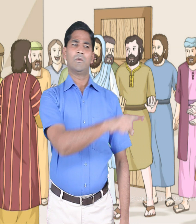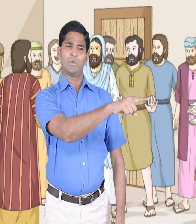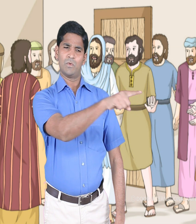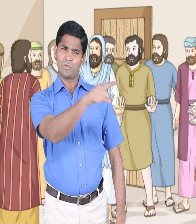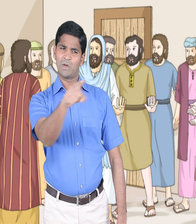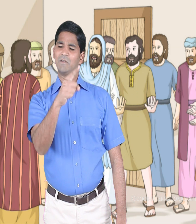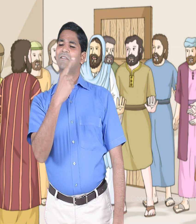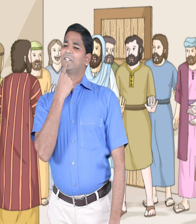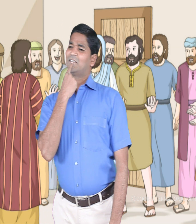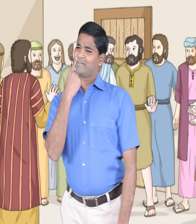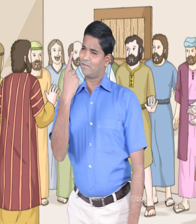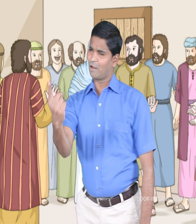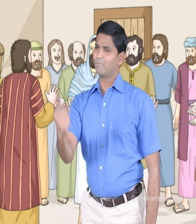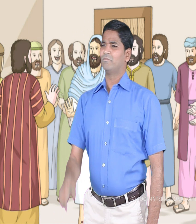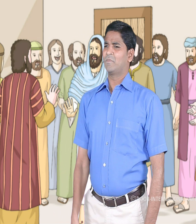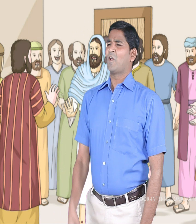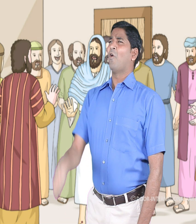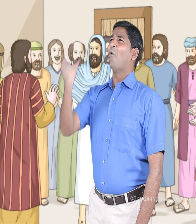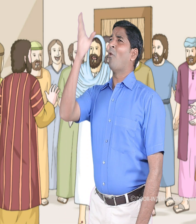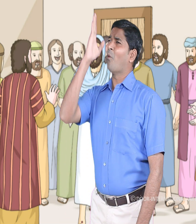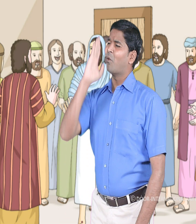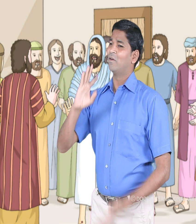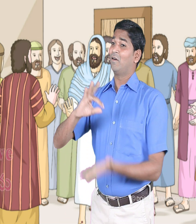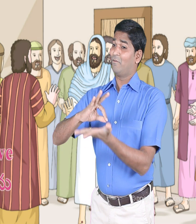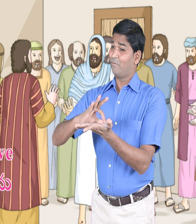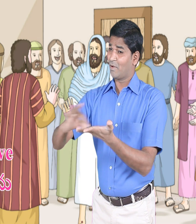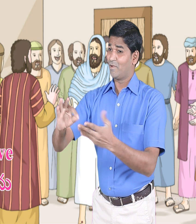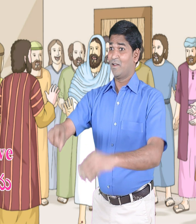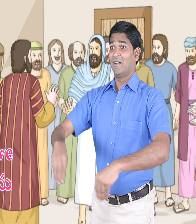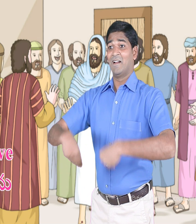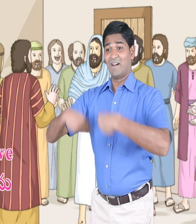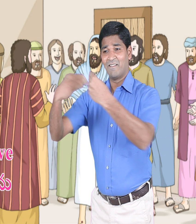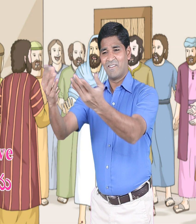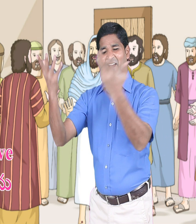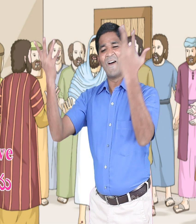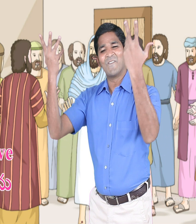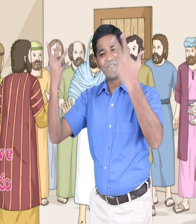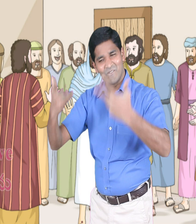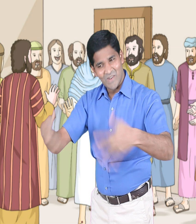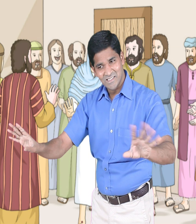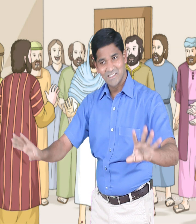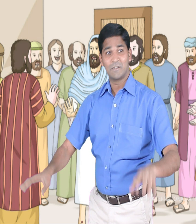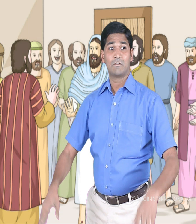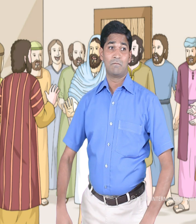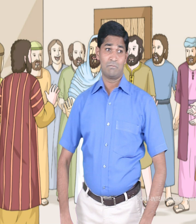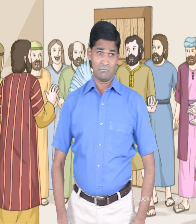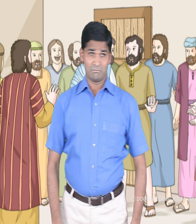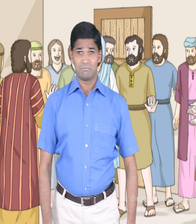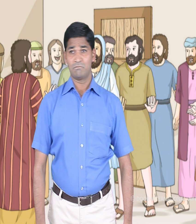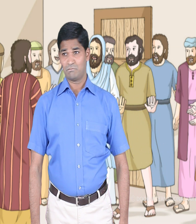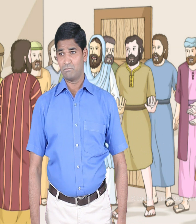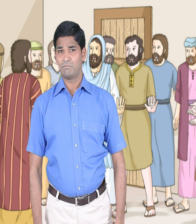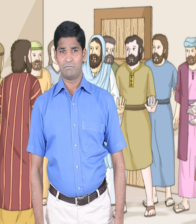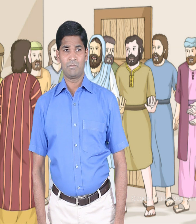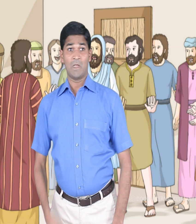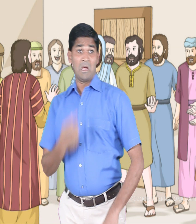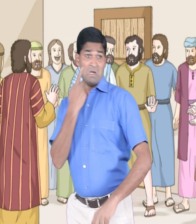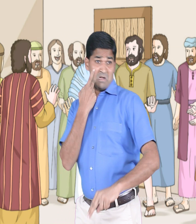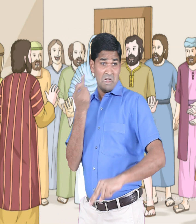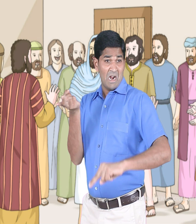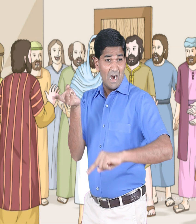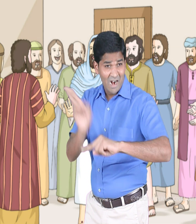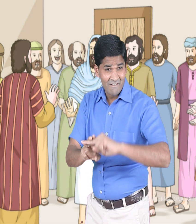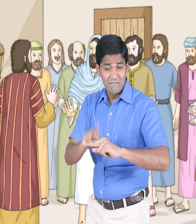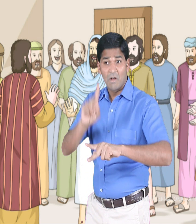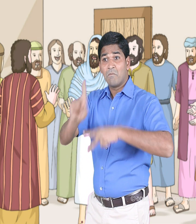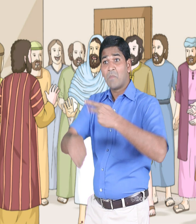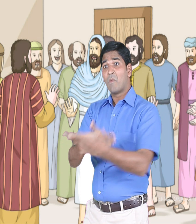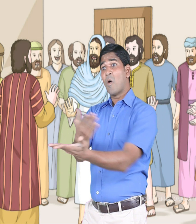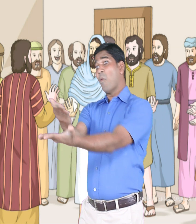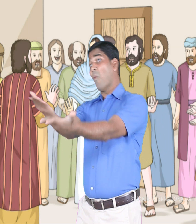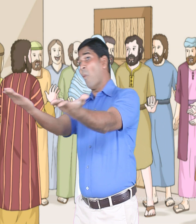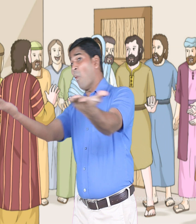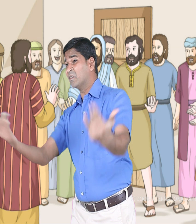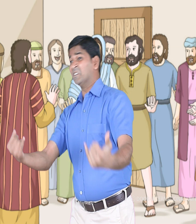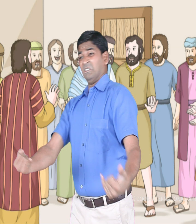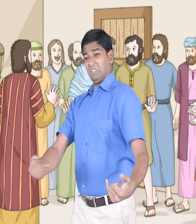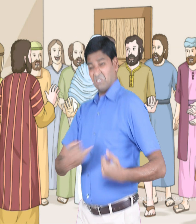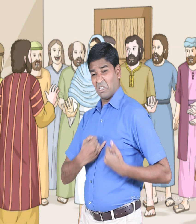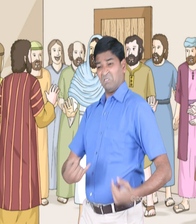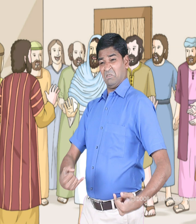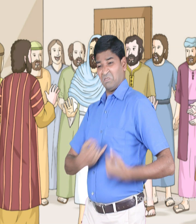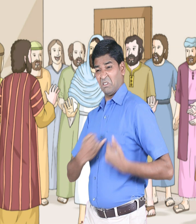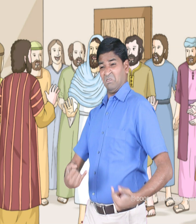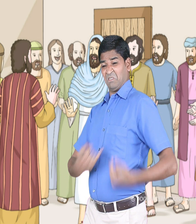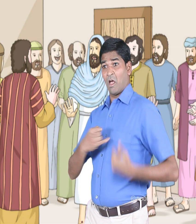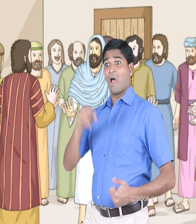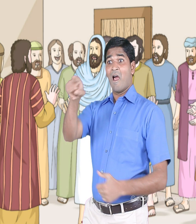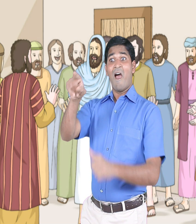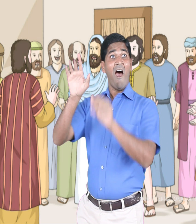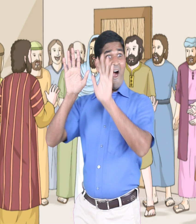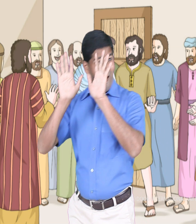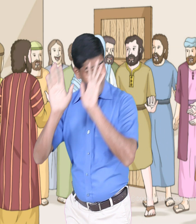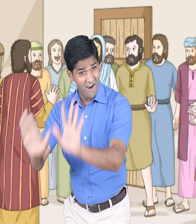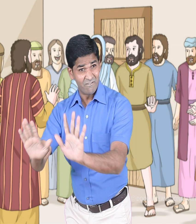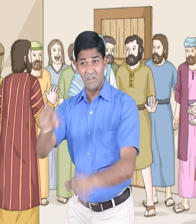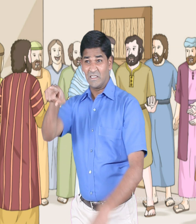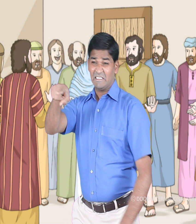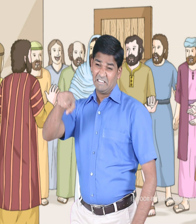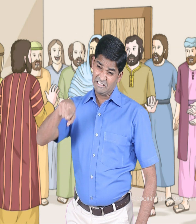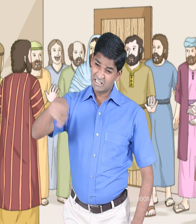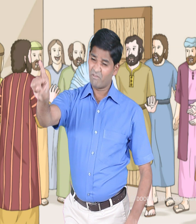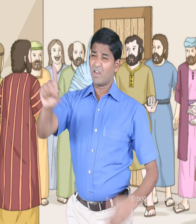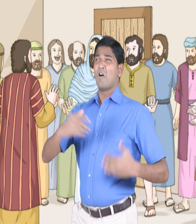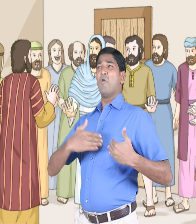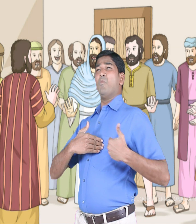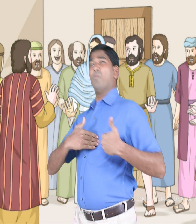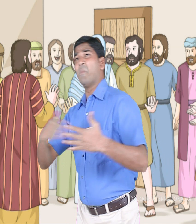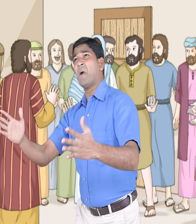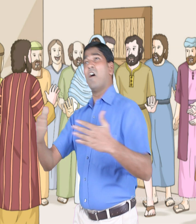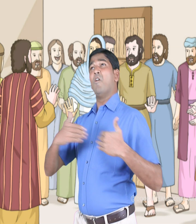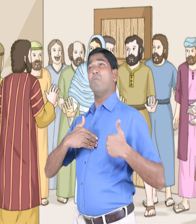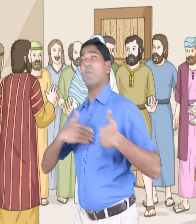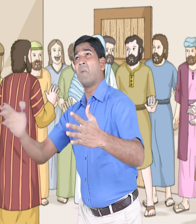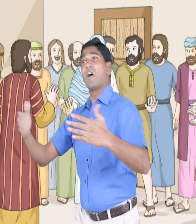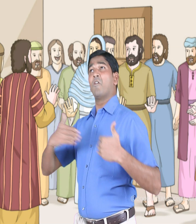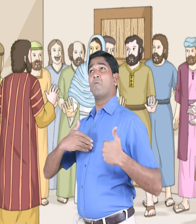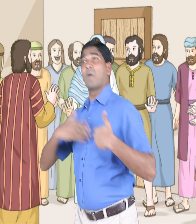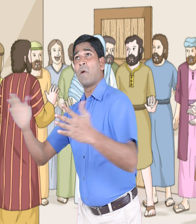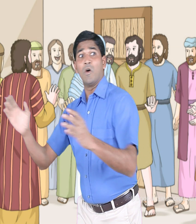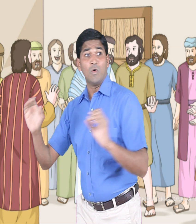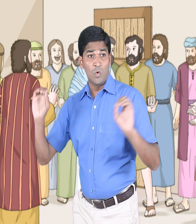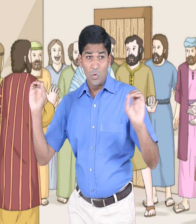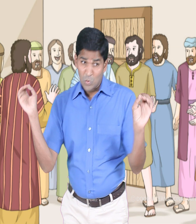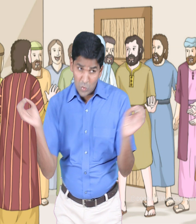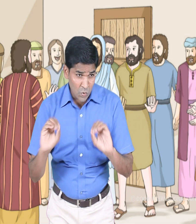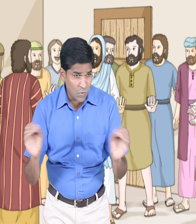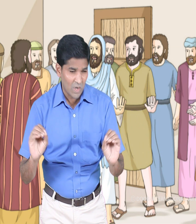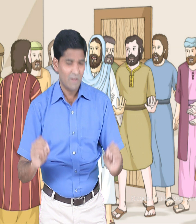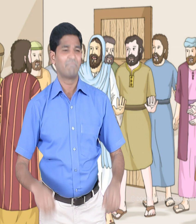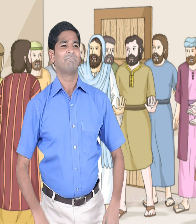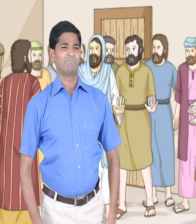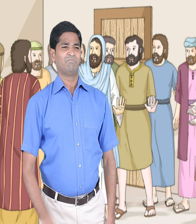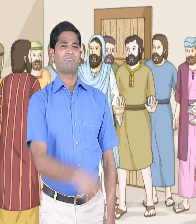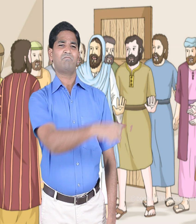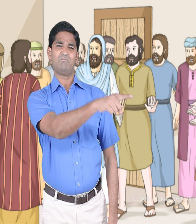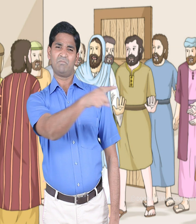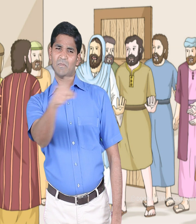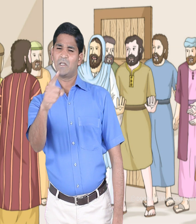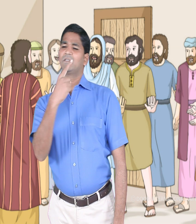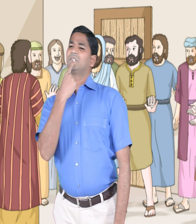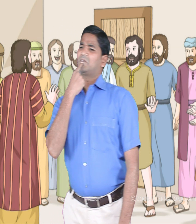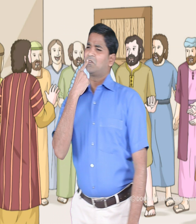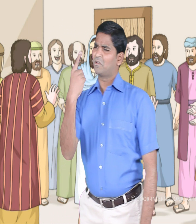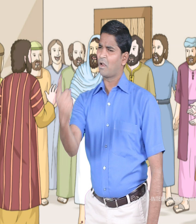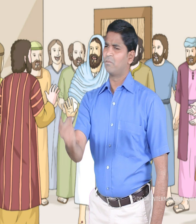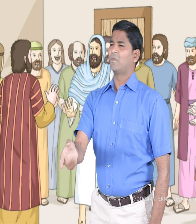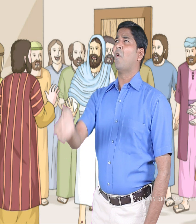if you withhold forgiveness from anyone, it is withheld.”